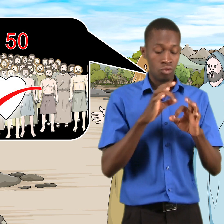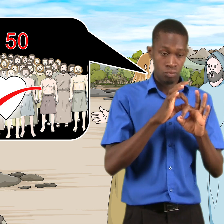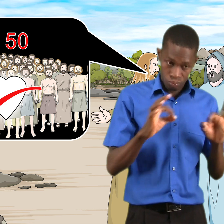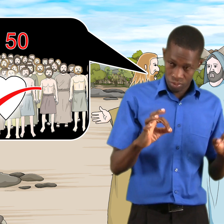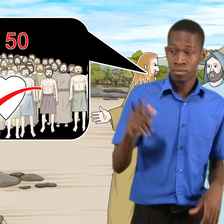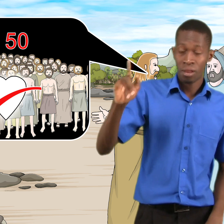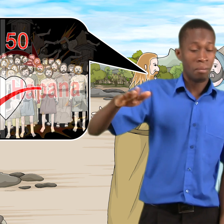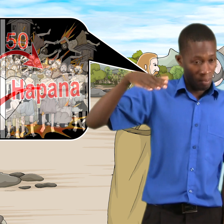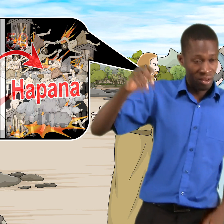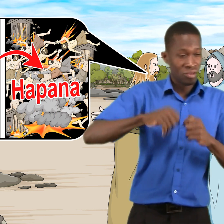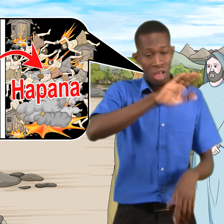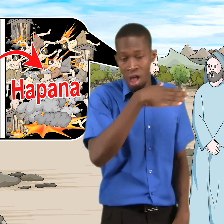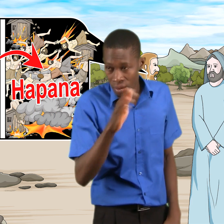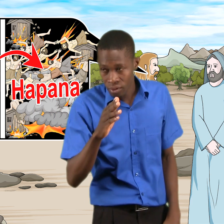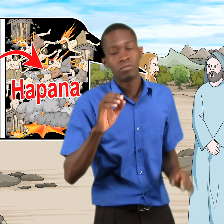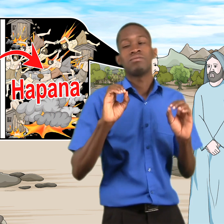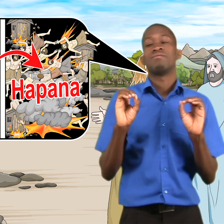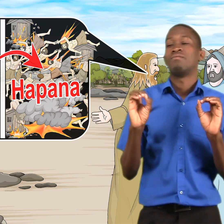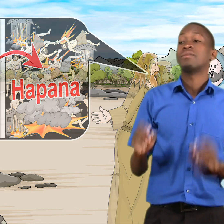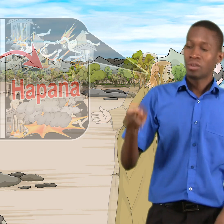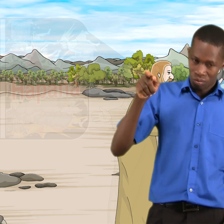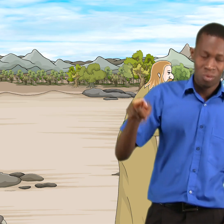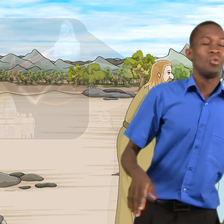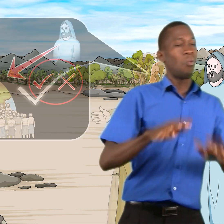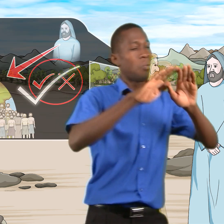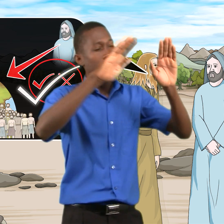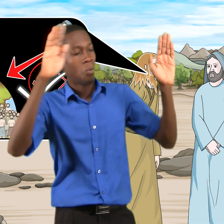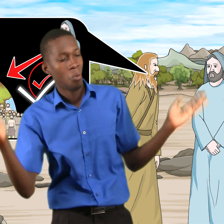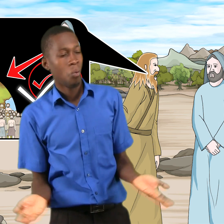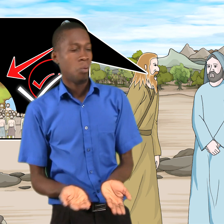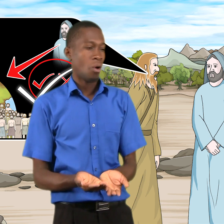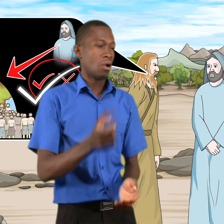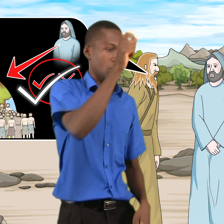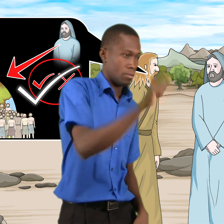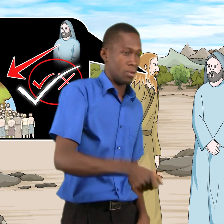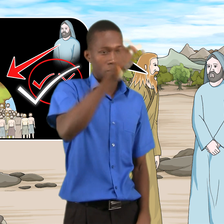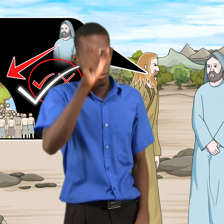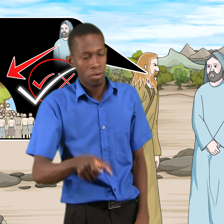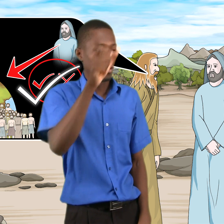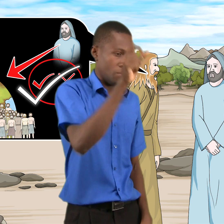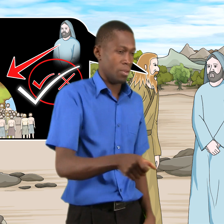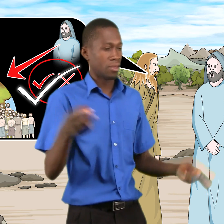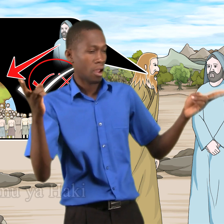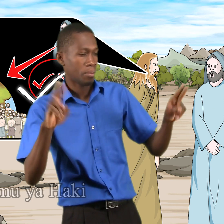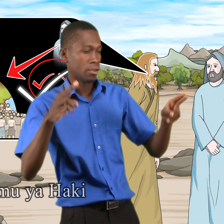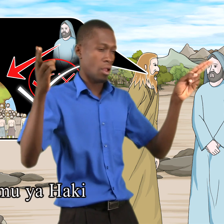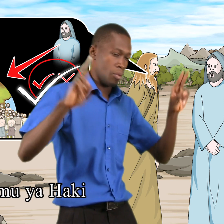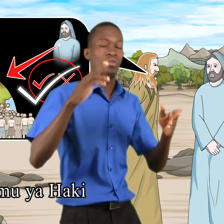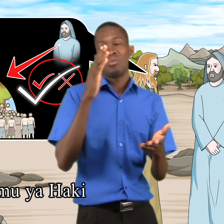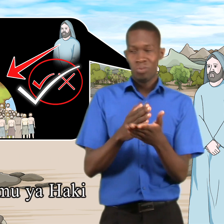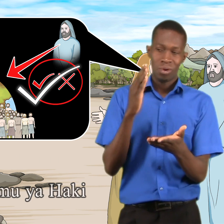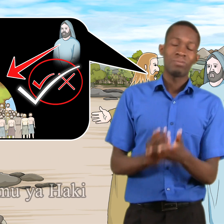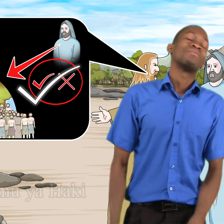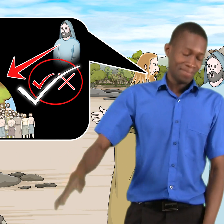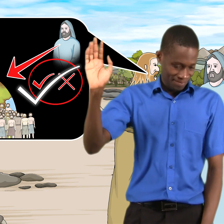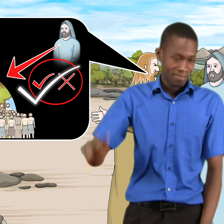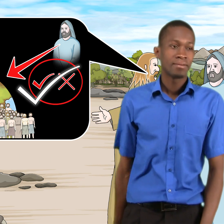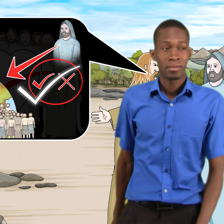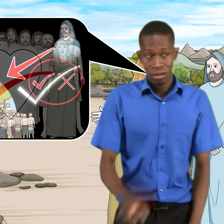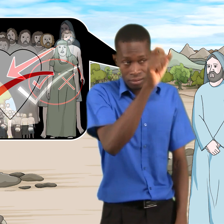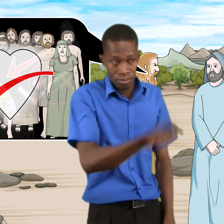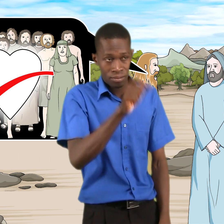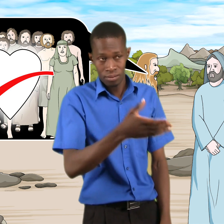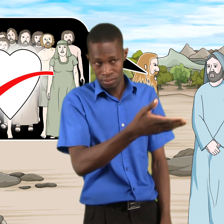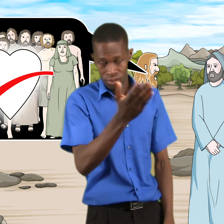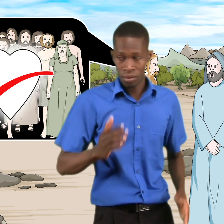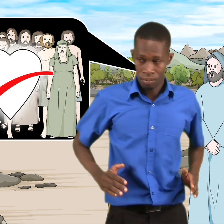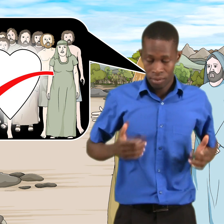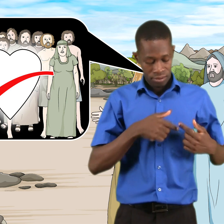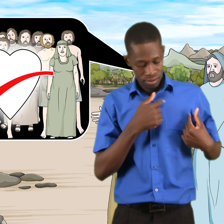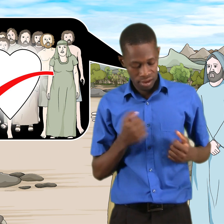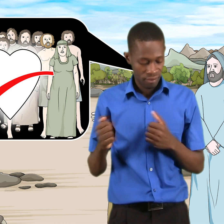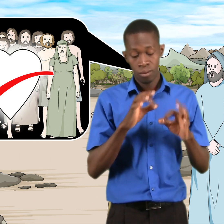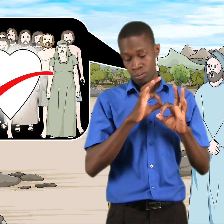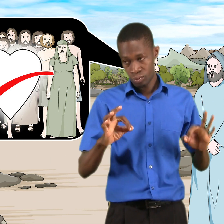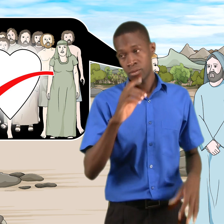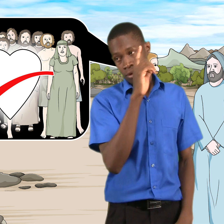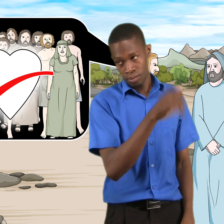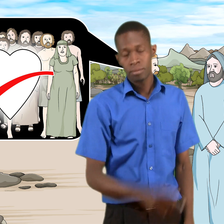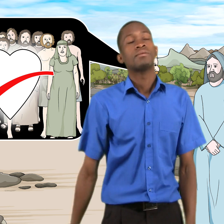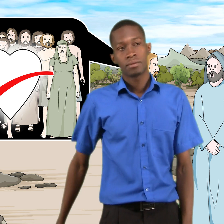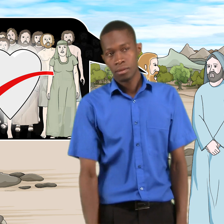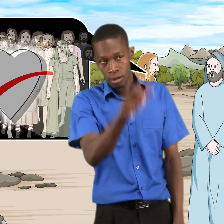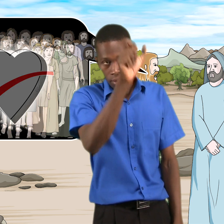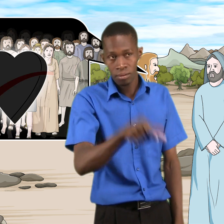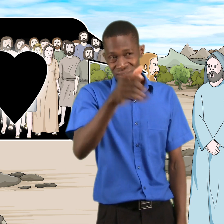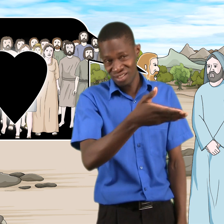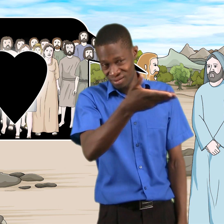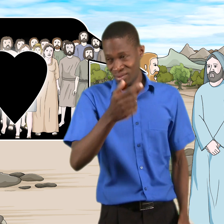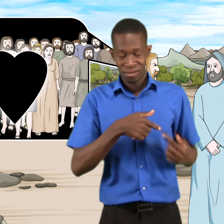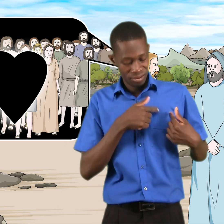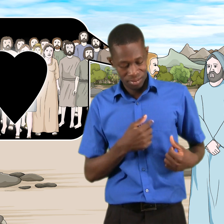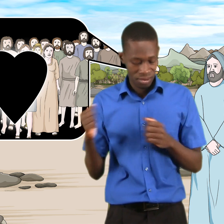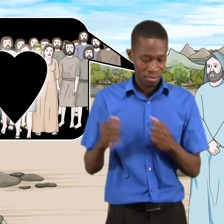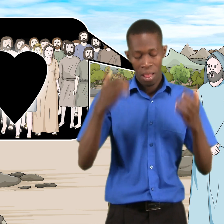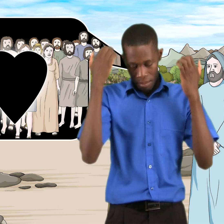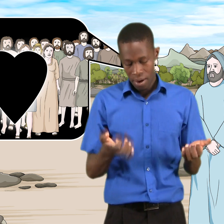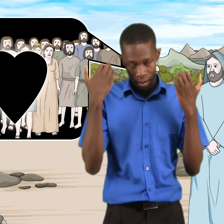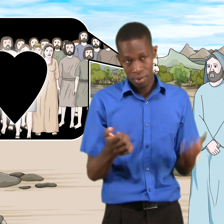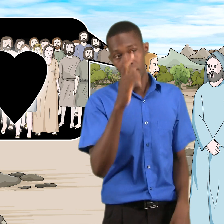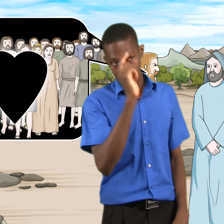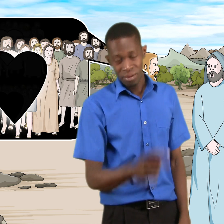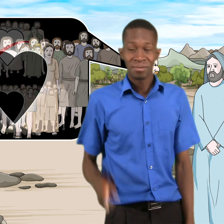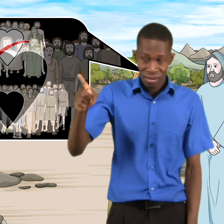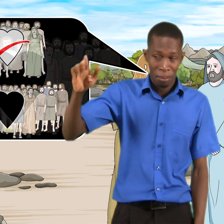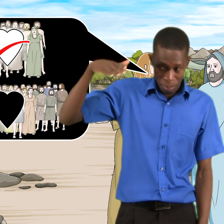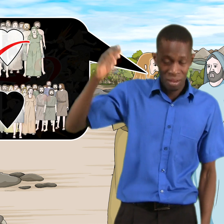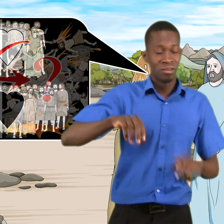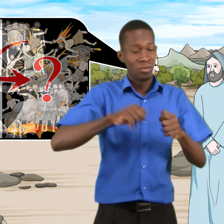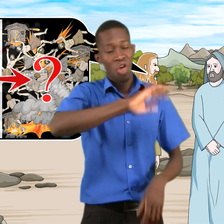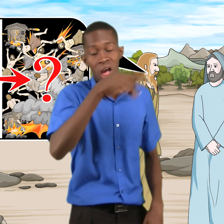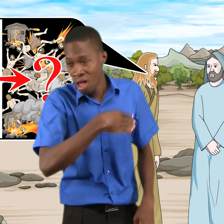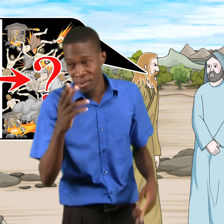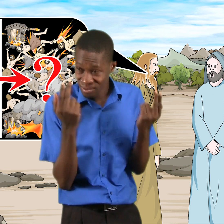Far be it from You to do such a thing—to kill the righteous with the wicked, so that the righteous and the wicked are treated alike.